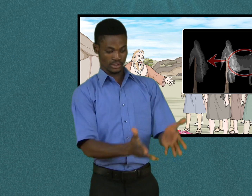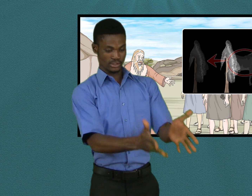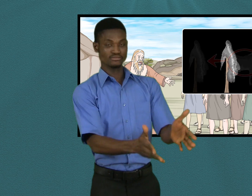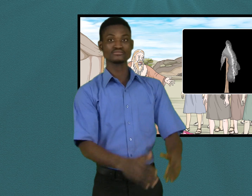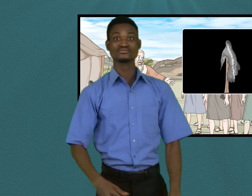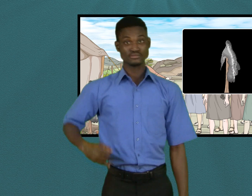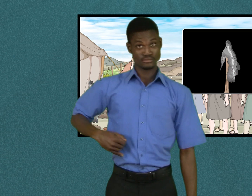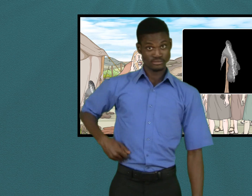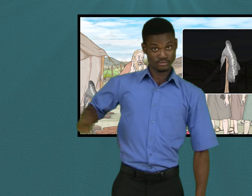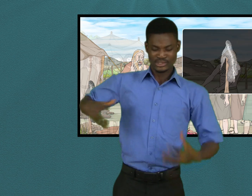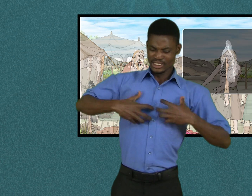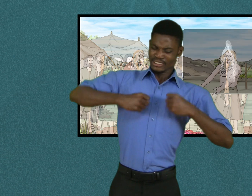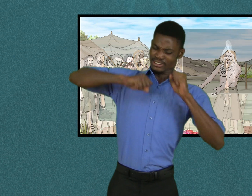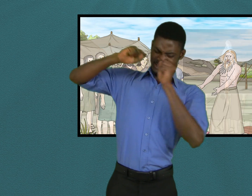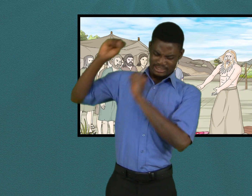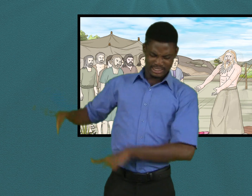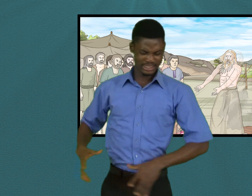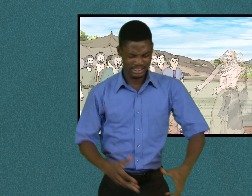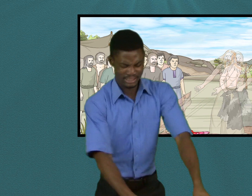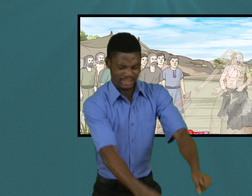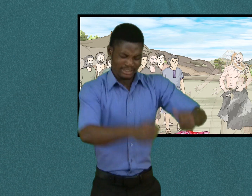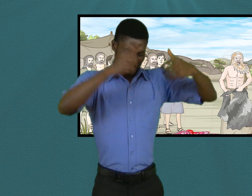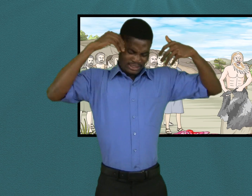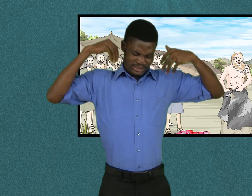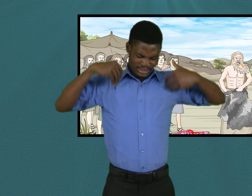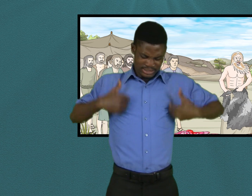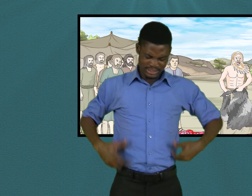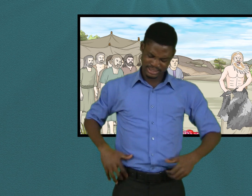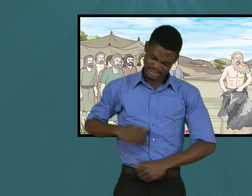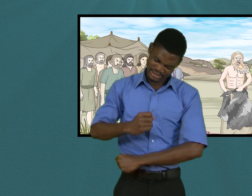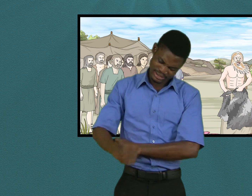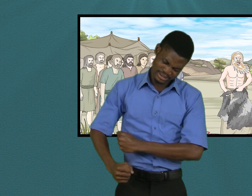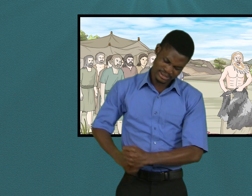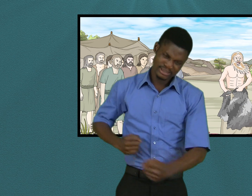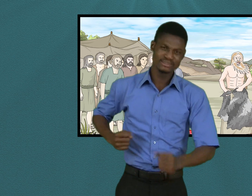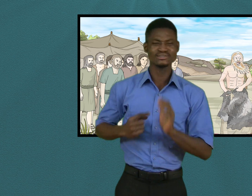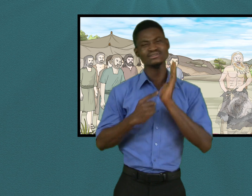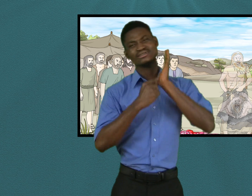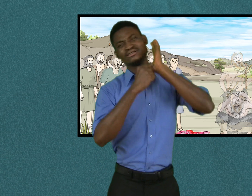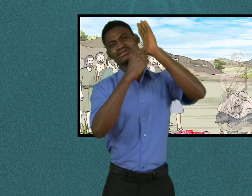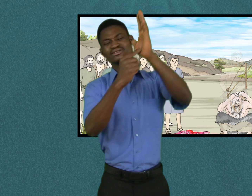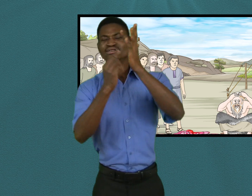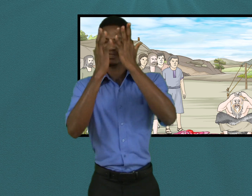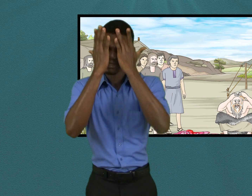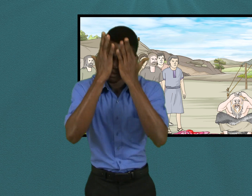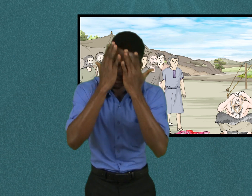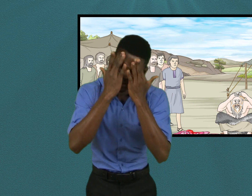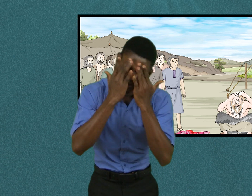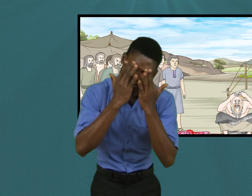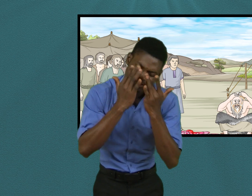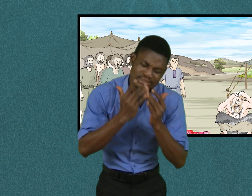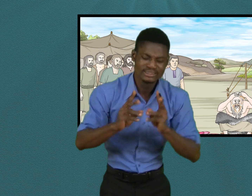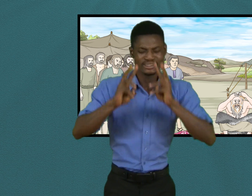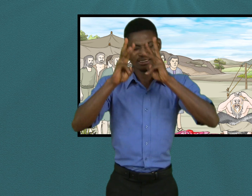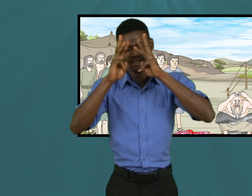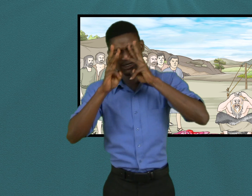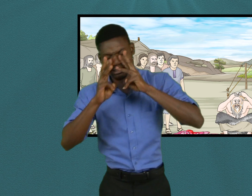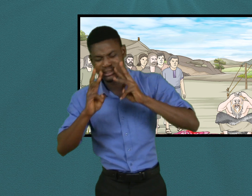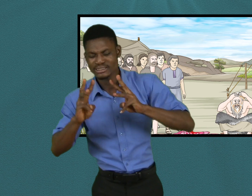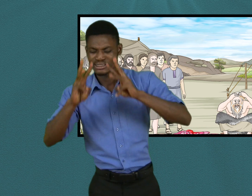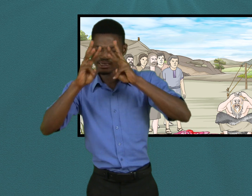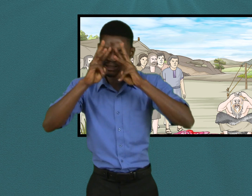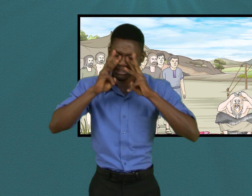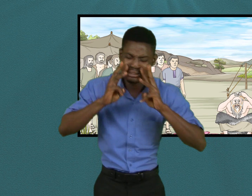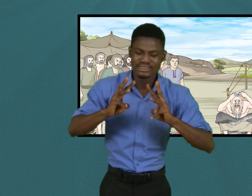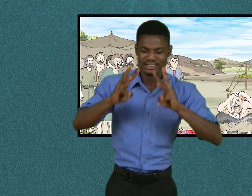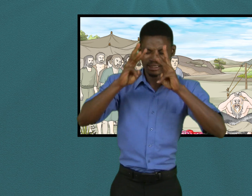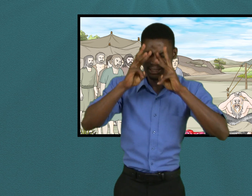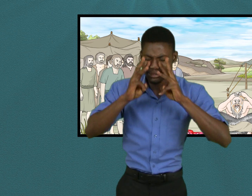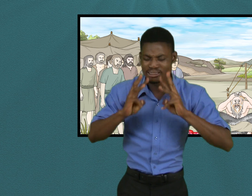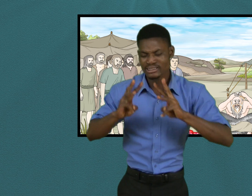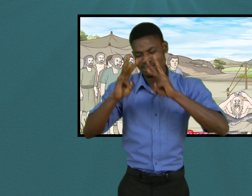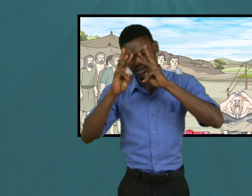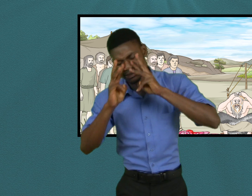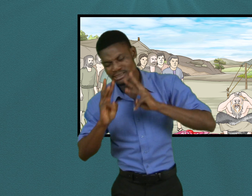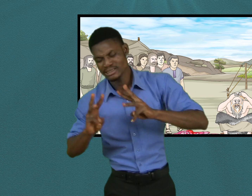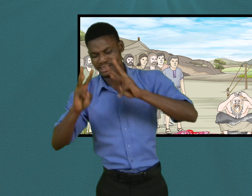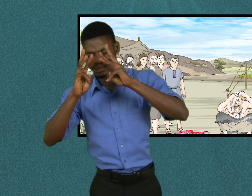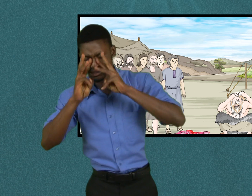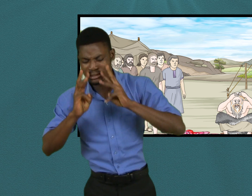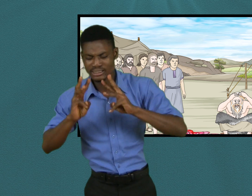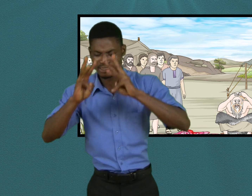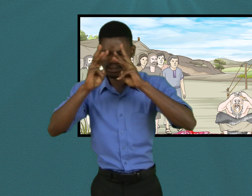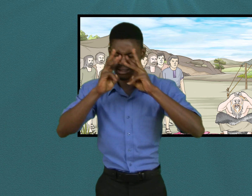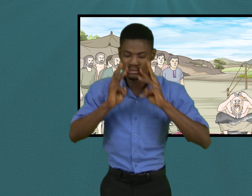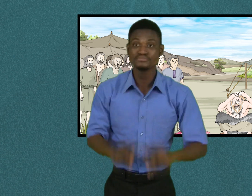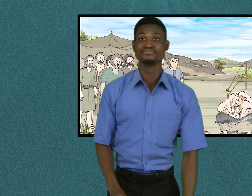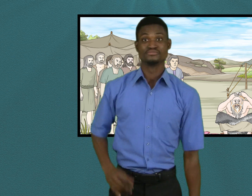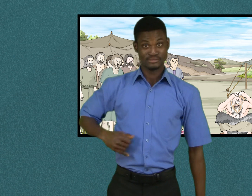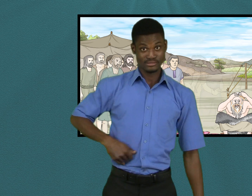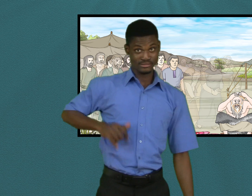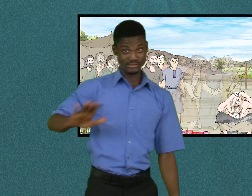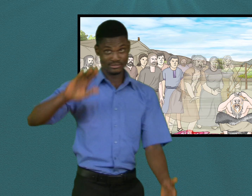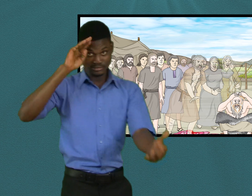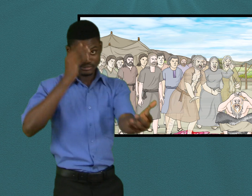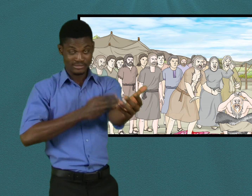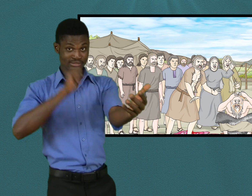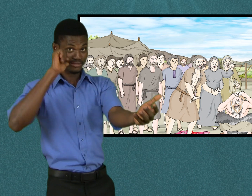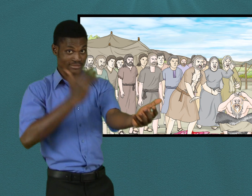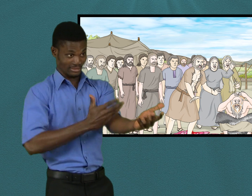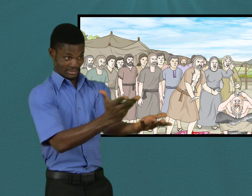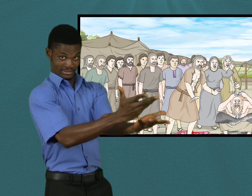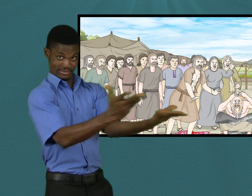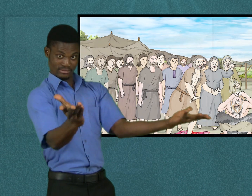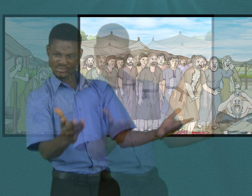Then Jacob tore his clothes, put sackcloth around his waist, and mourned for his son many days.